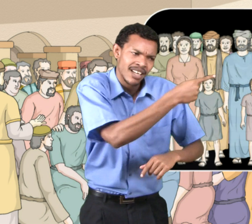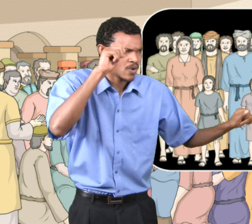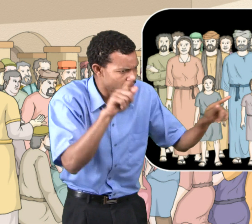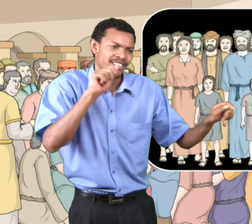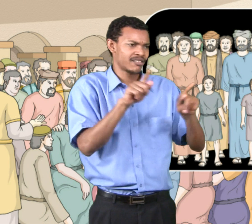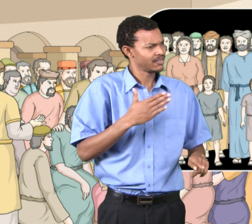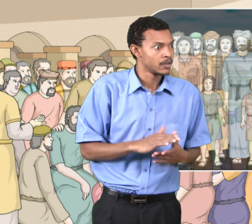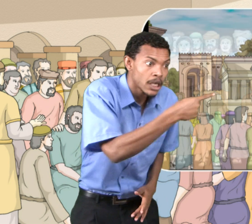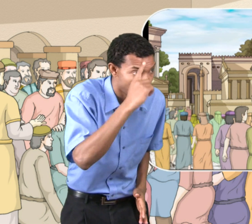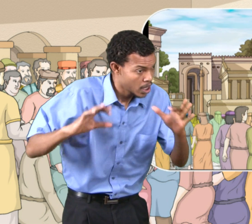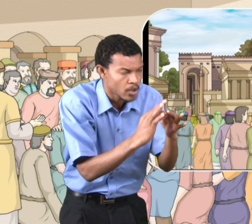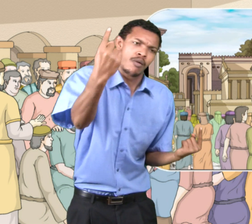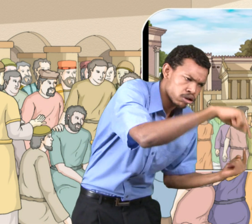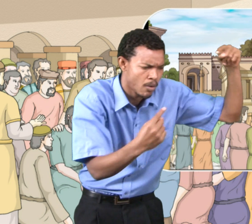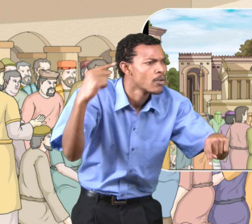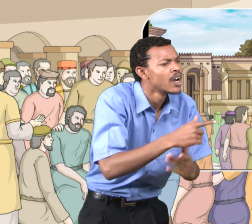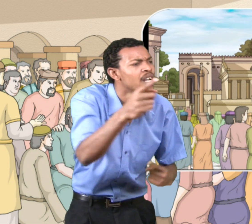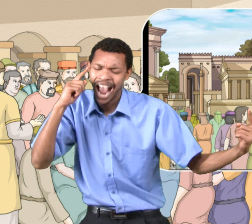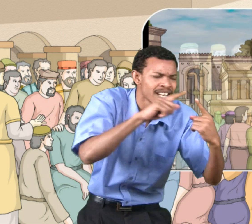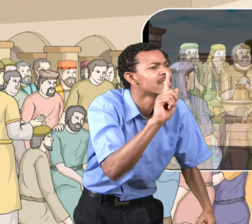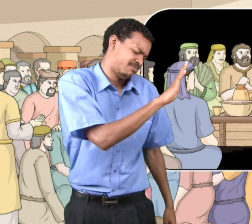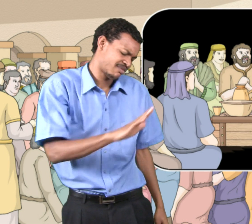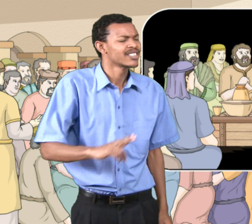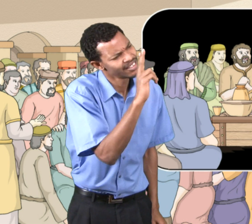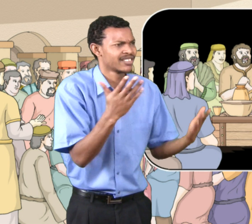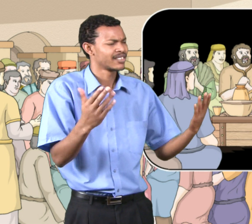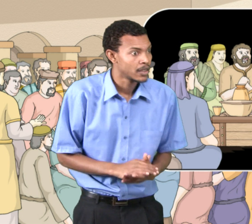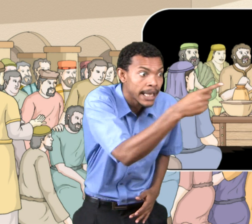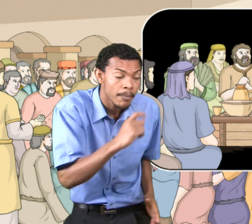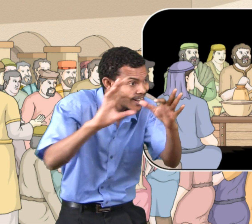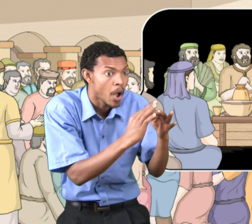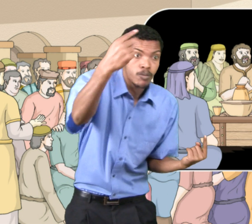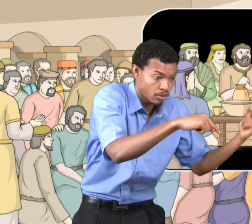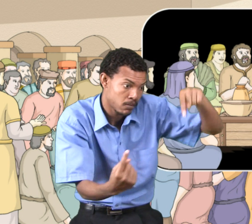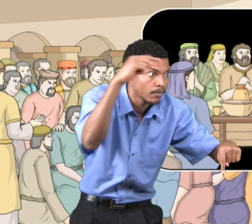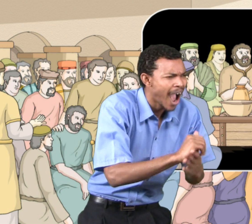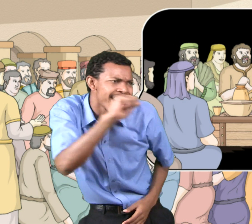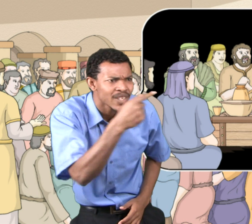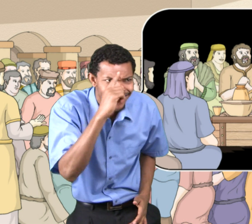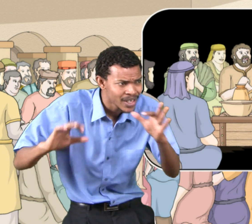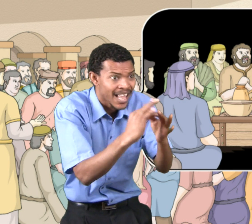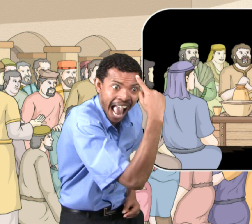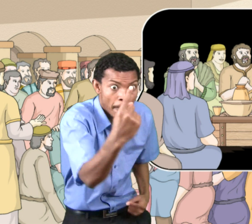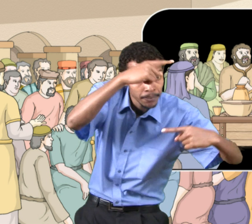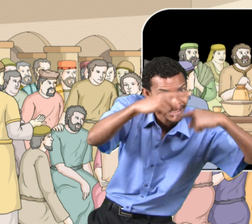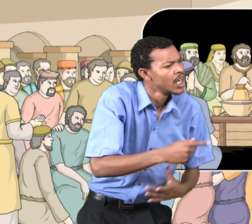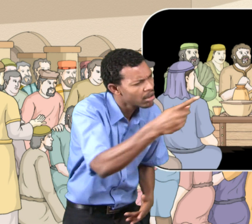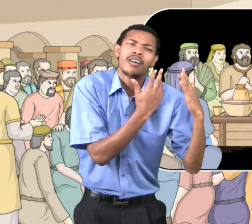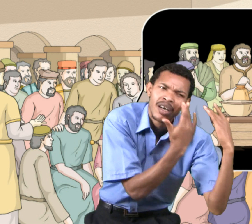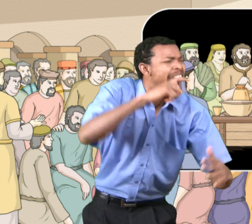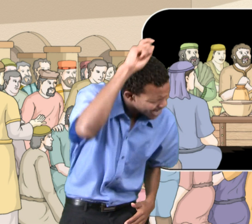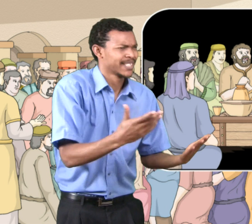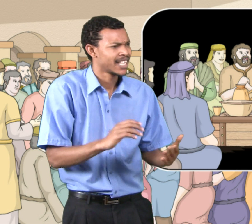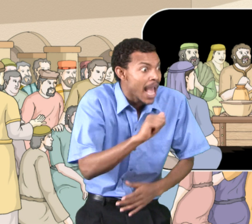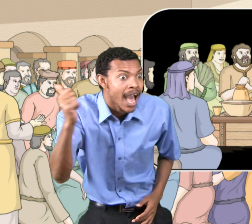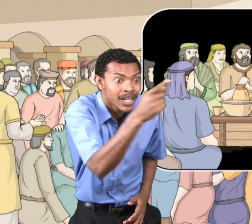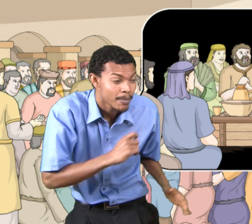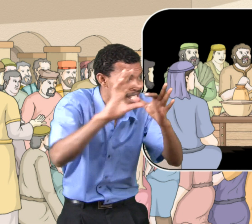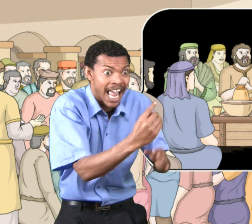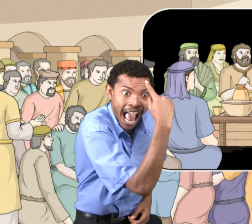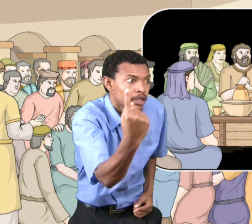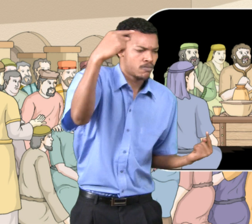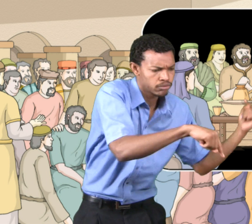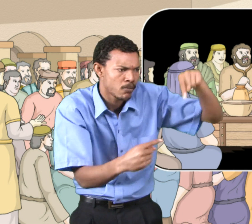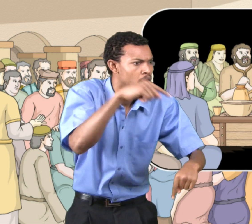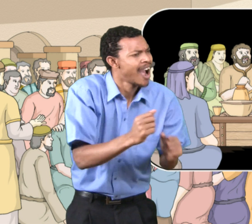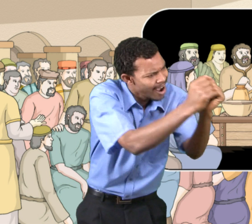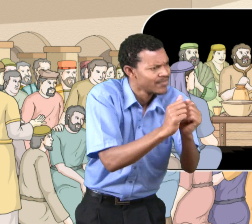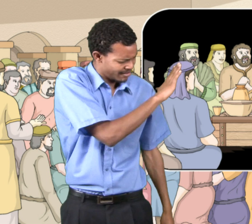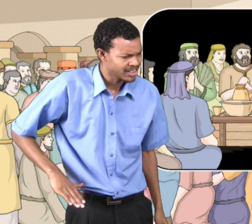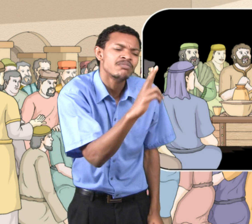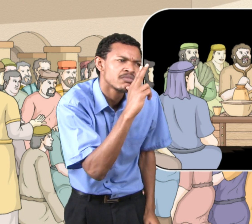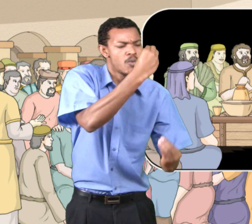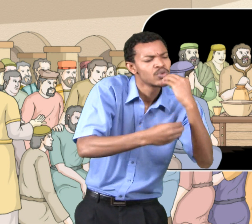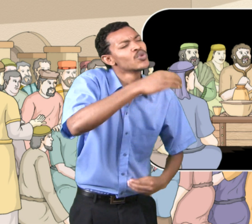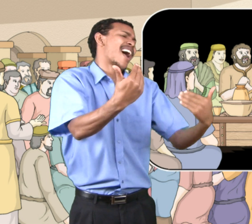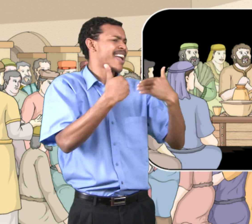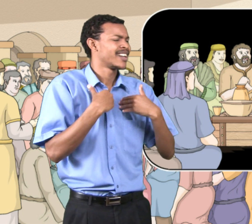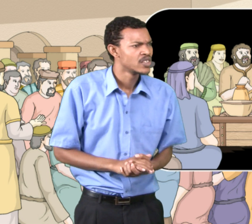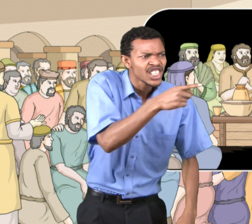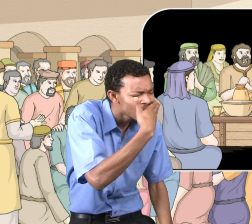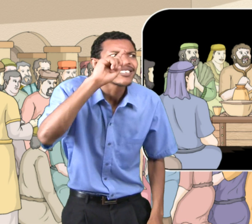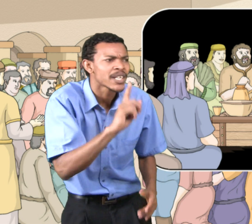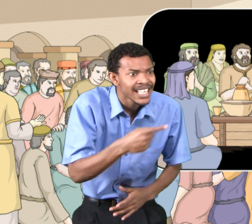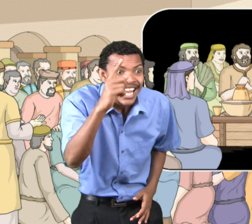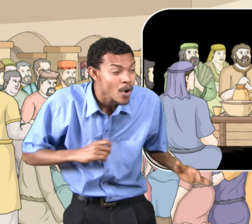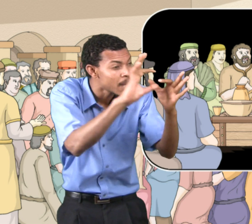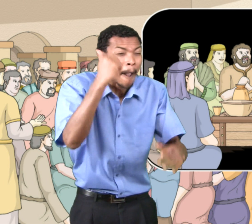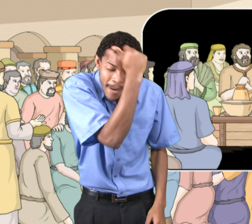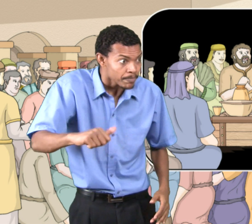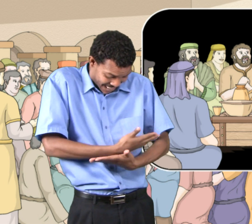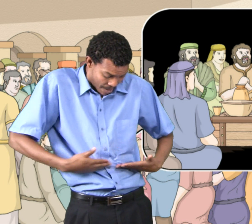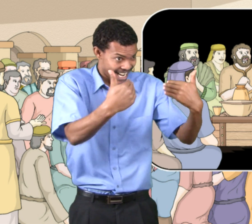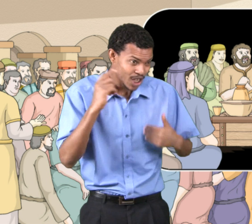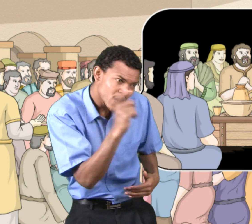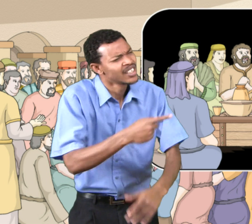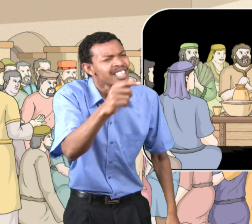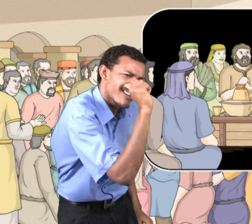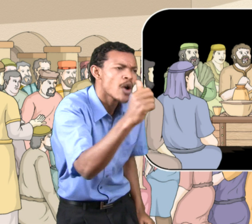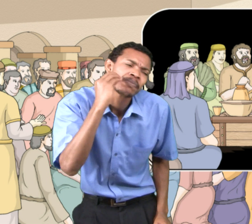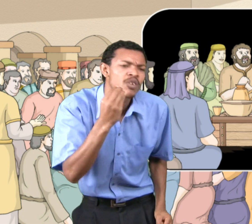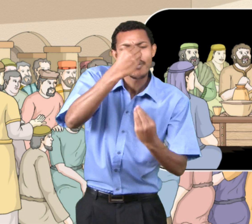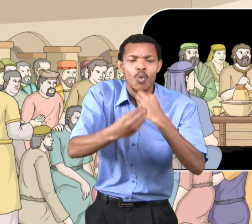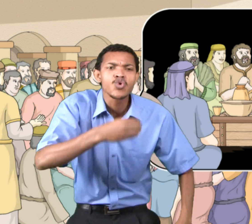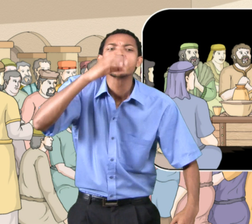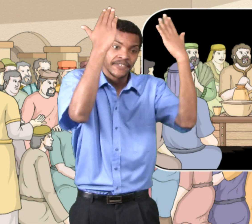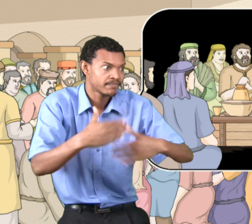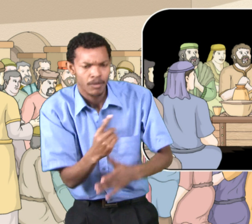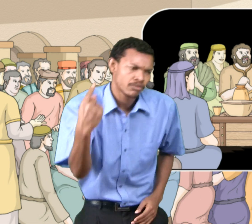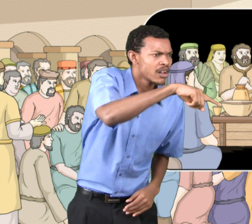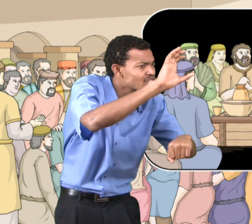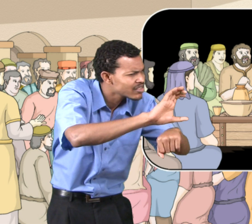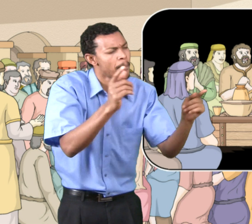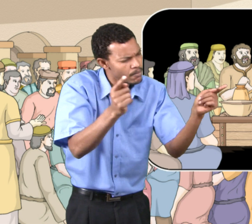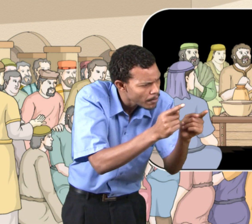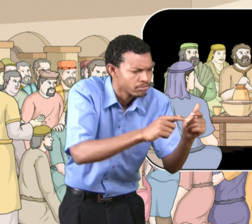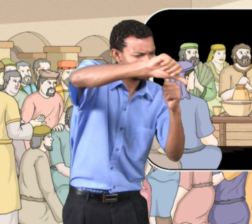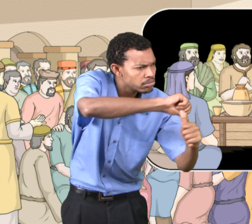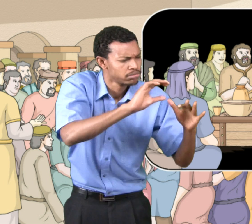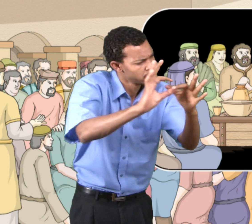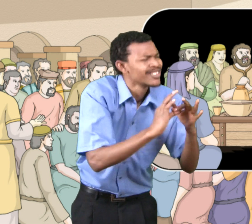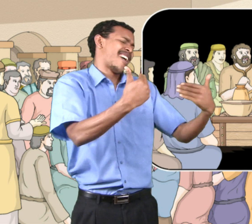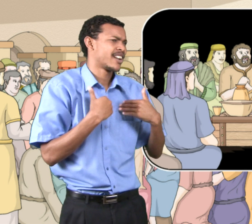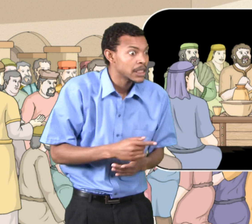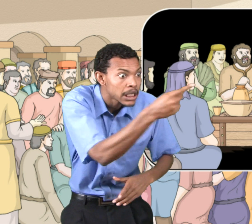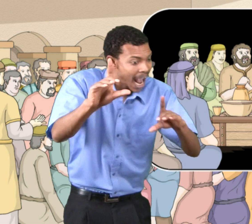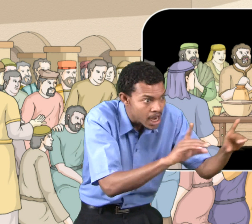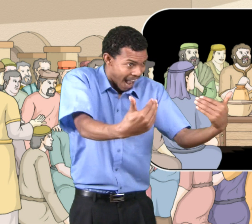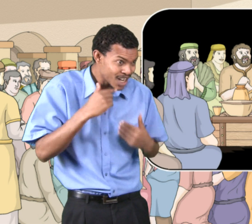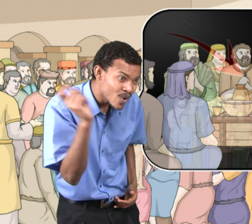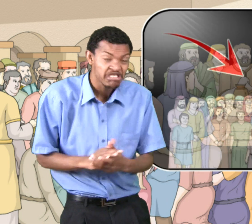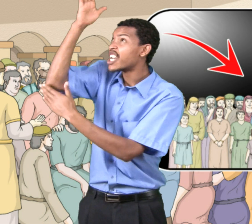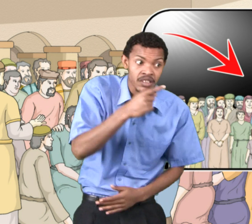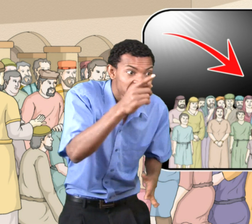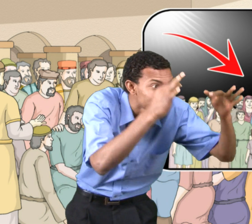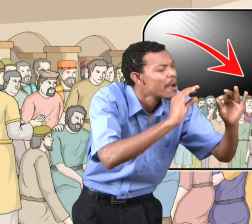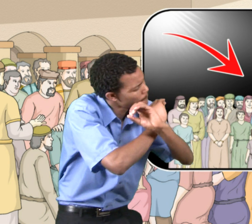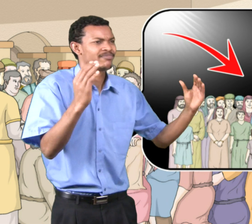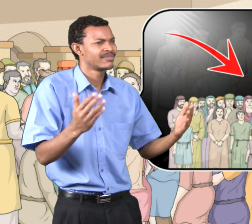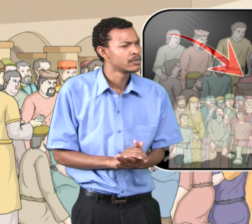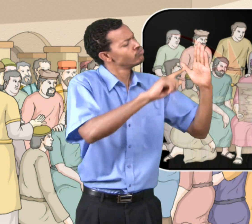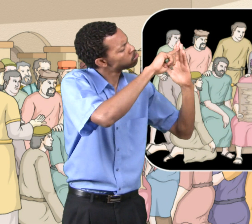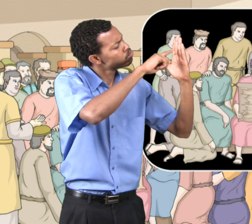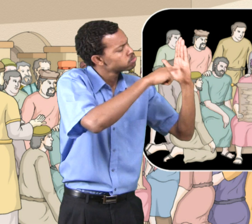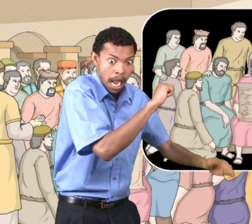If anyone is hungry, he should eat at home, so that when you come together it will not result in judgment.